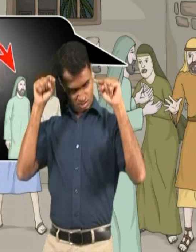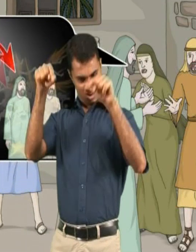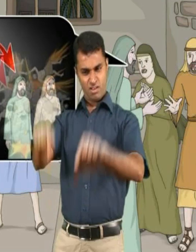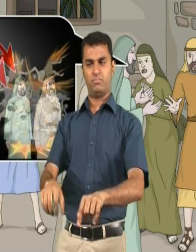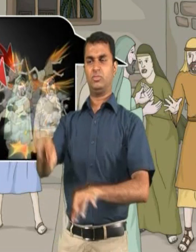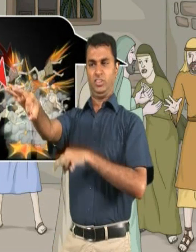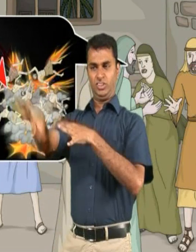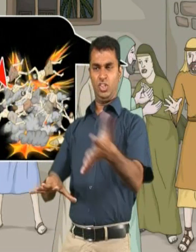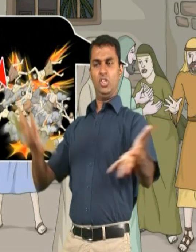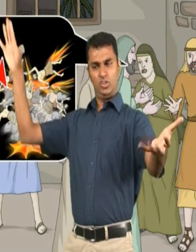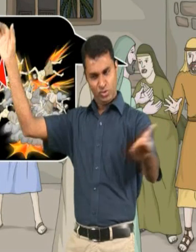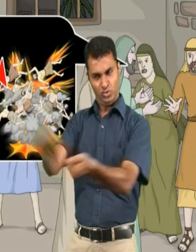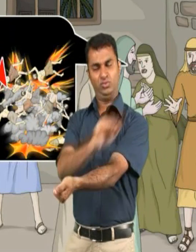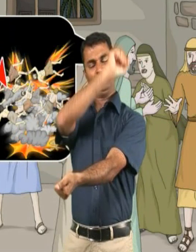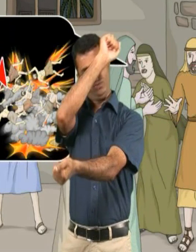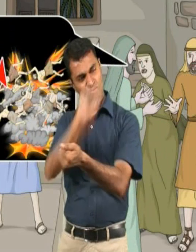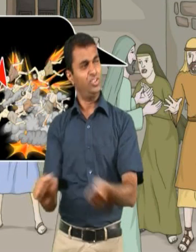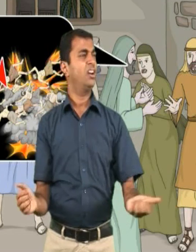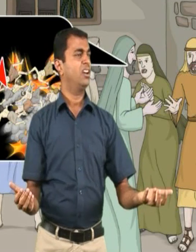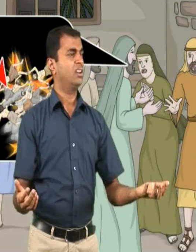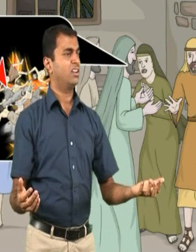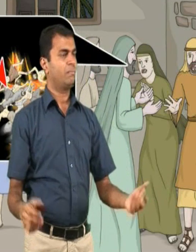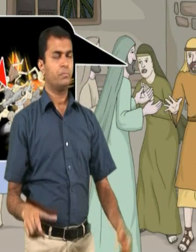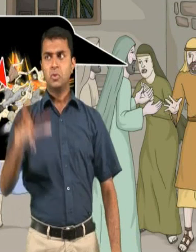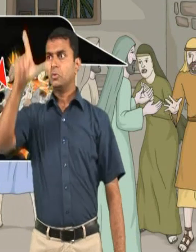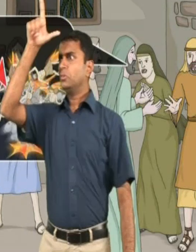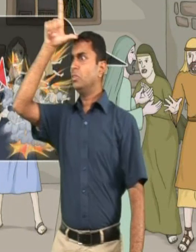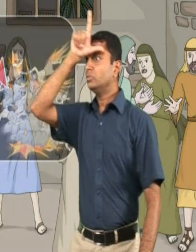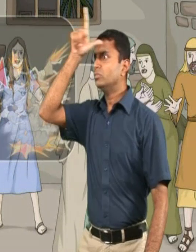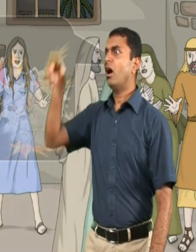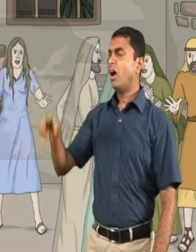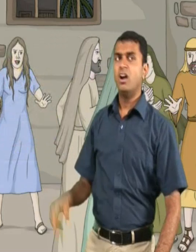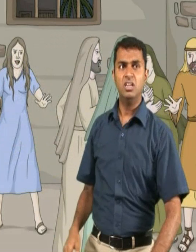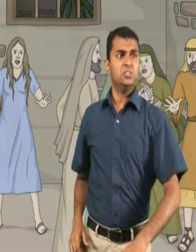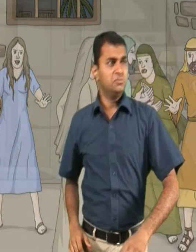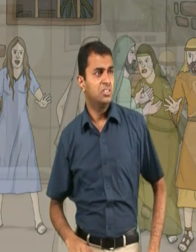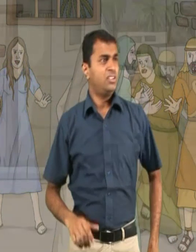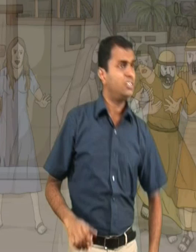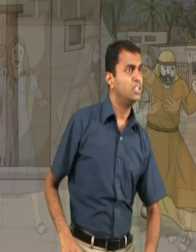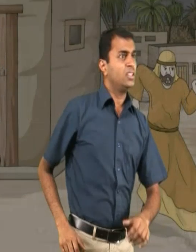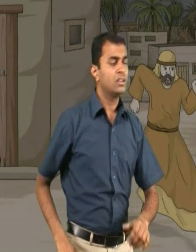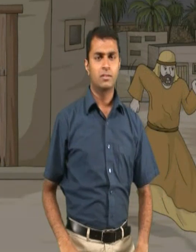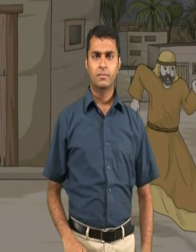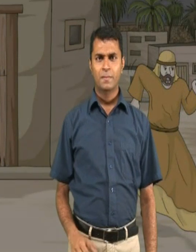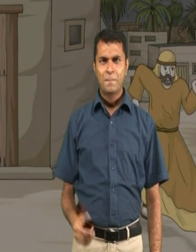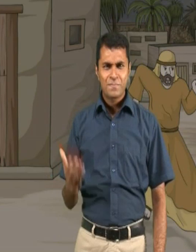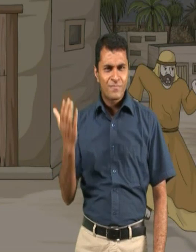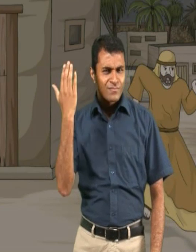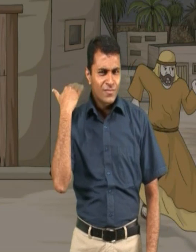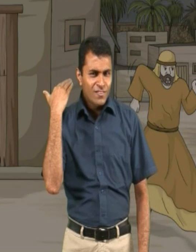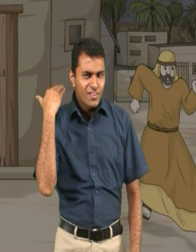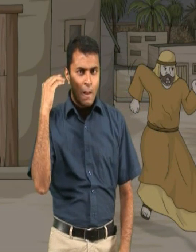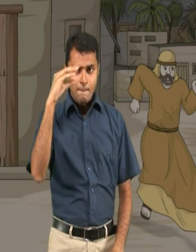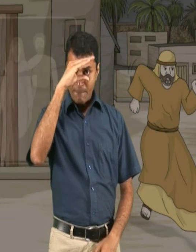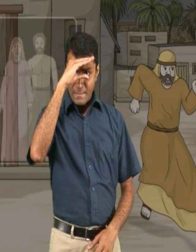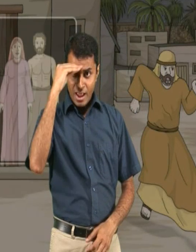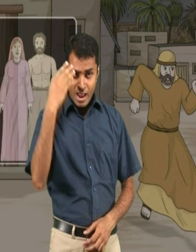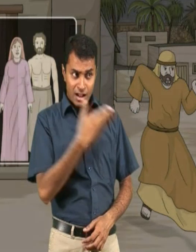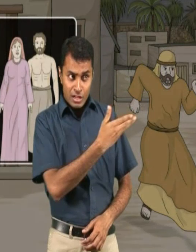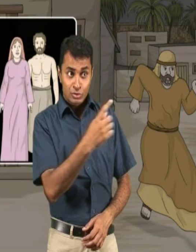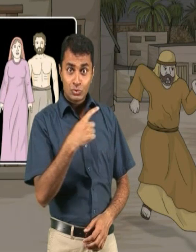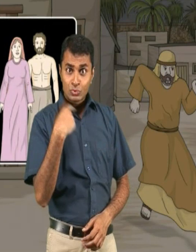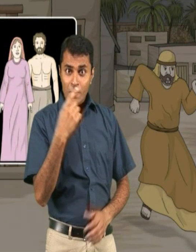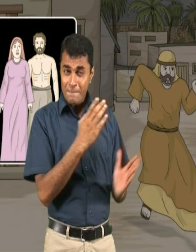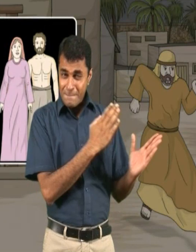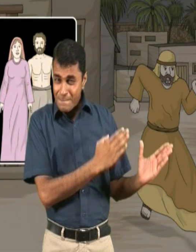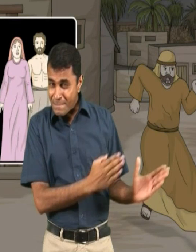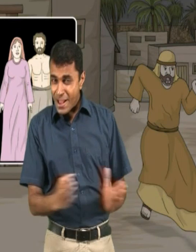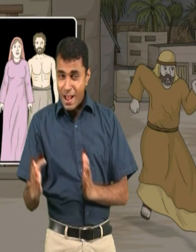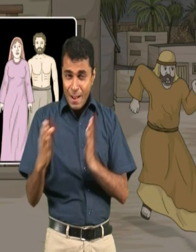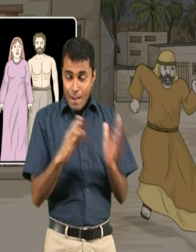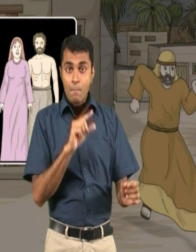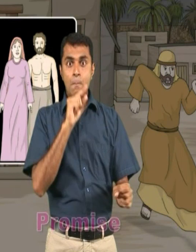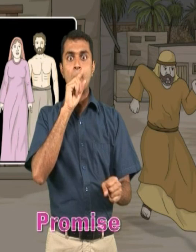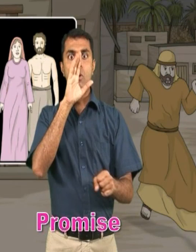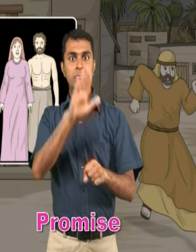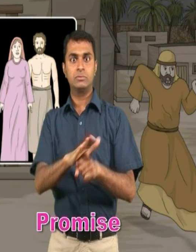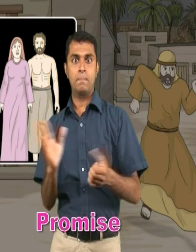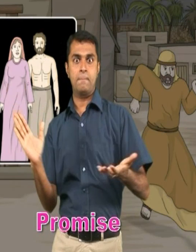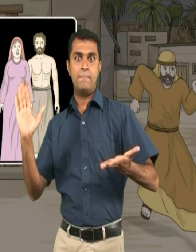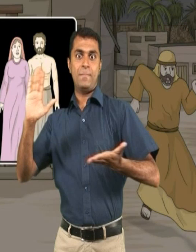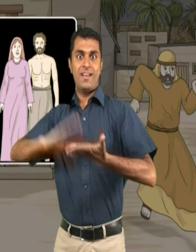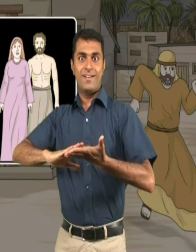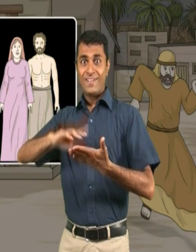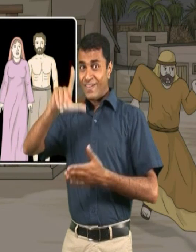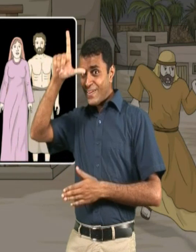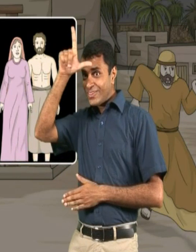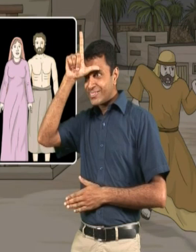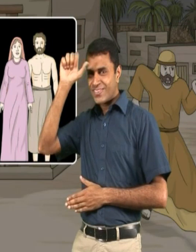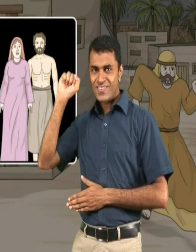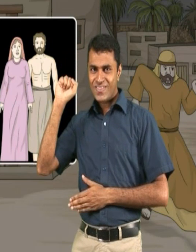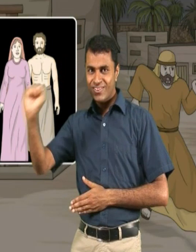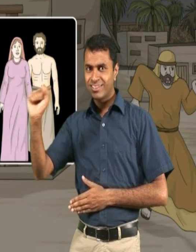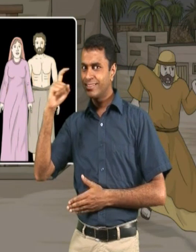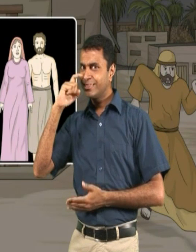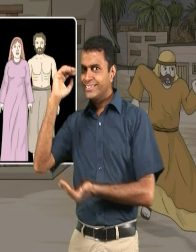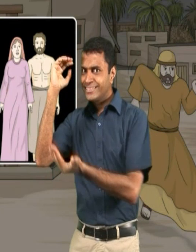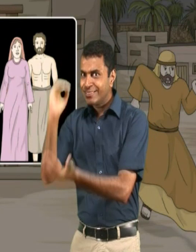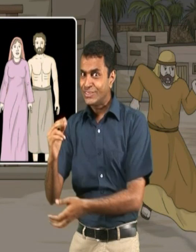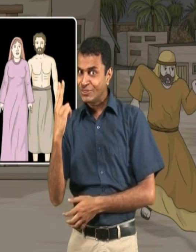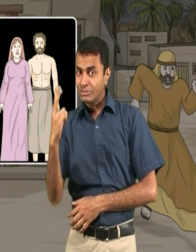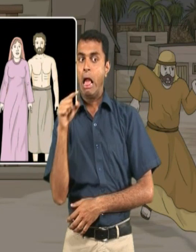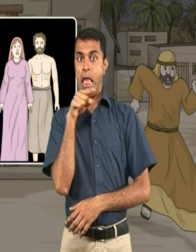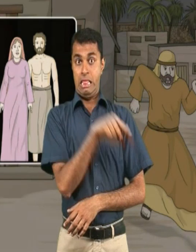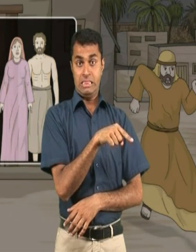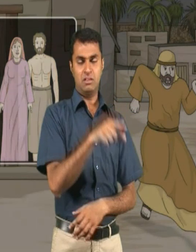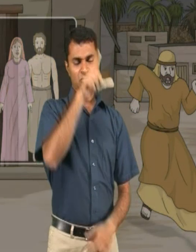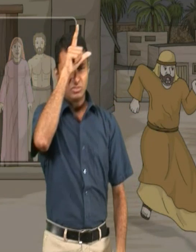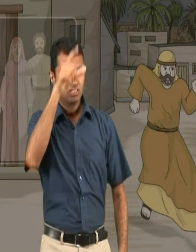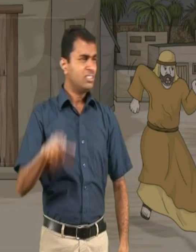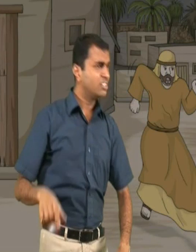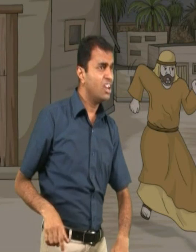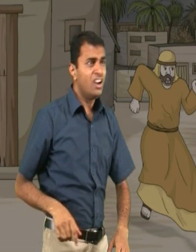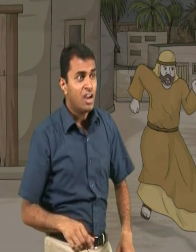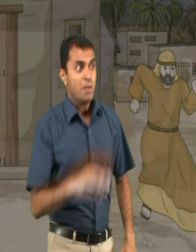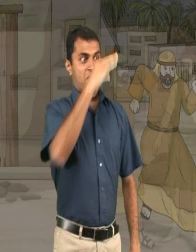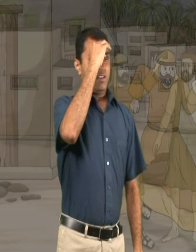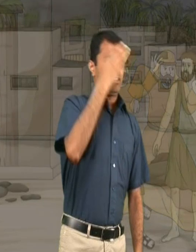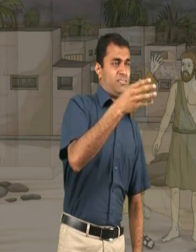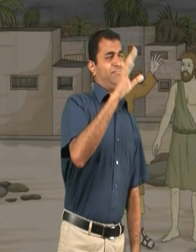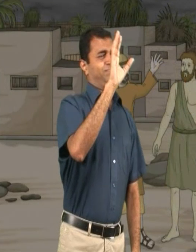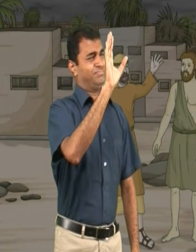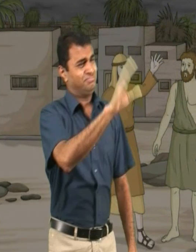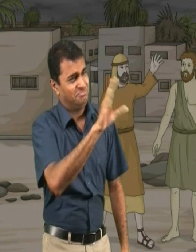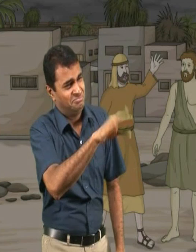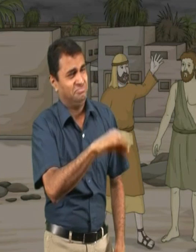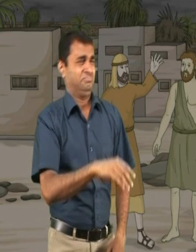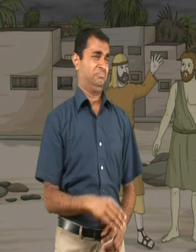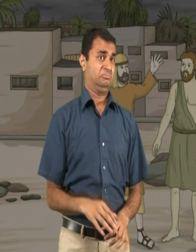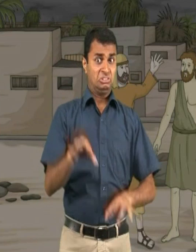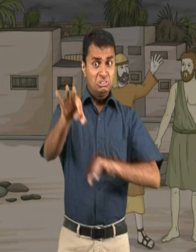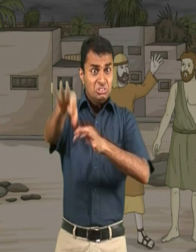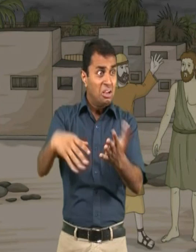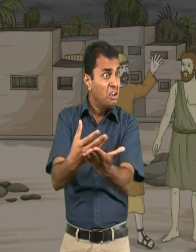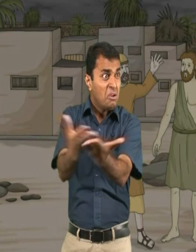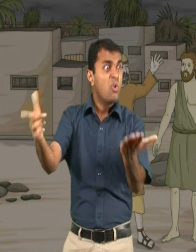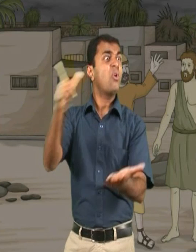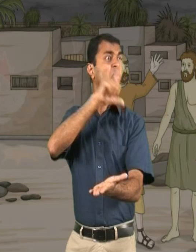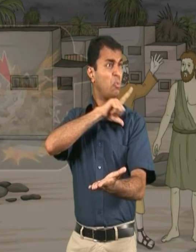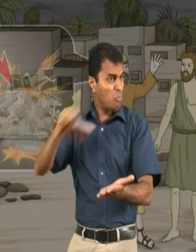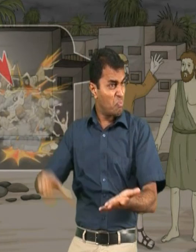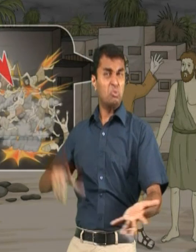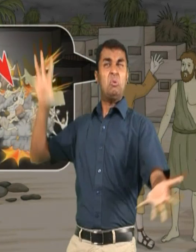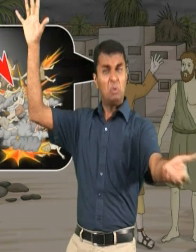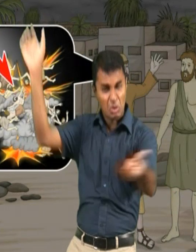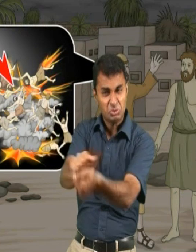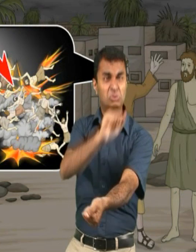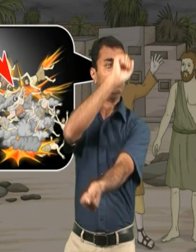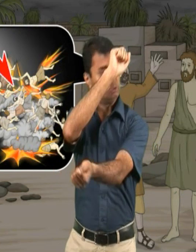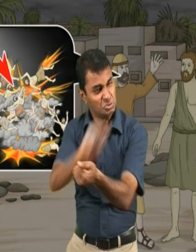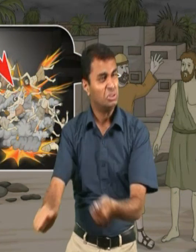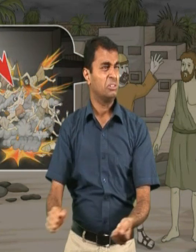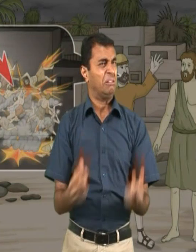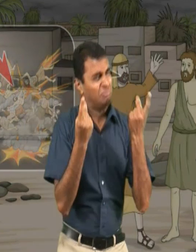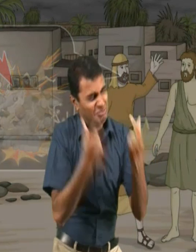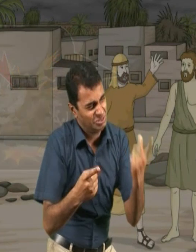So Lot went out and spoke to the sons-in-law who were pledged in marriage to his daughters. “Get up,” he said.